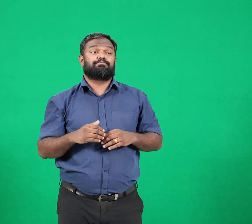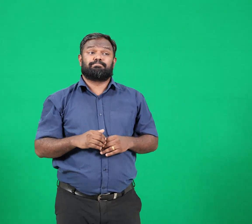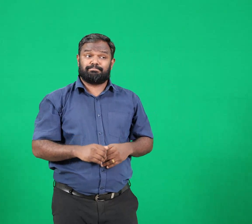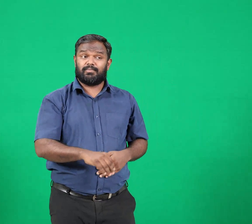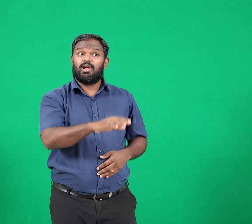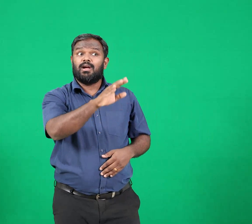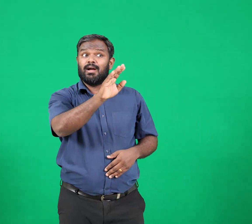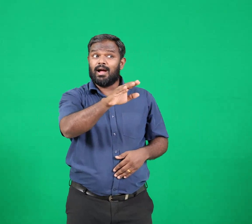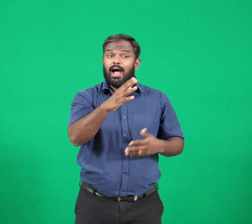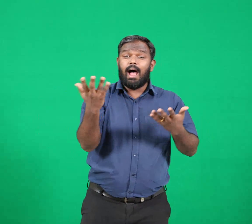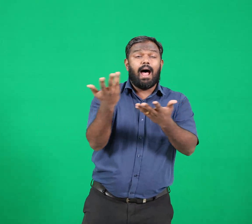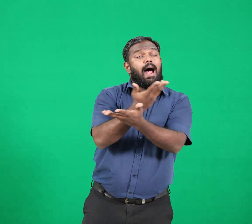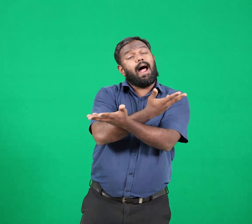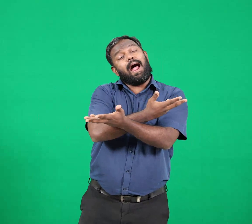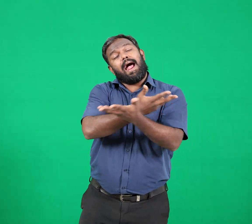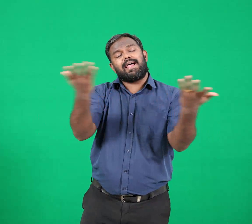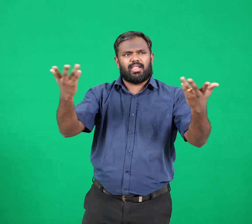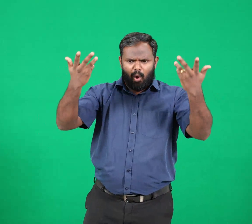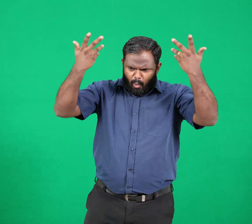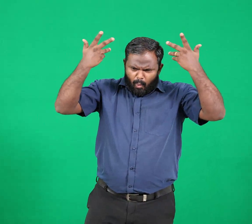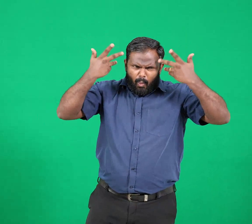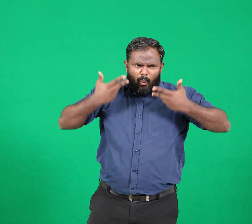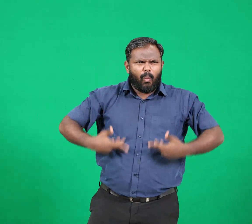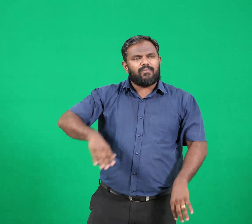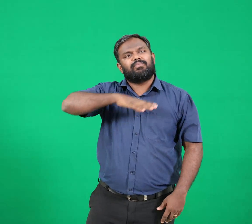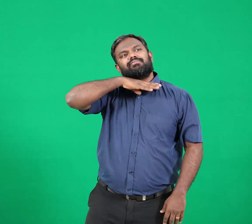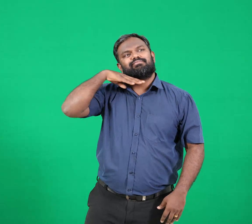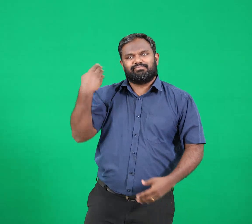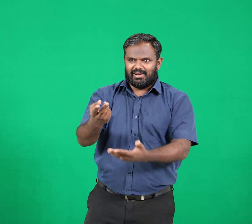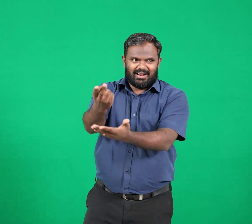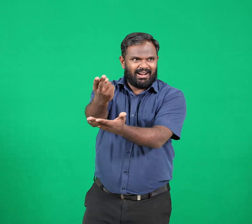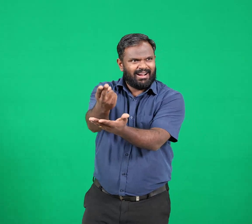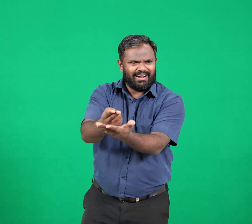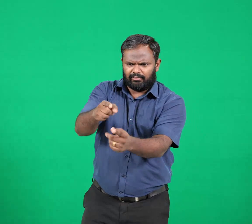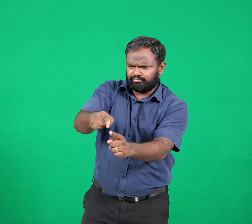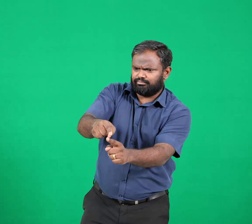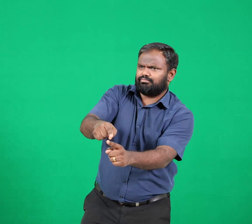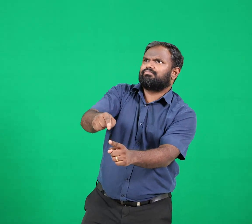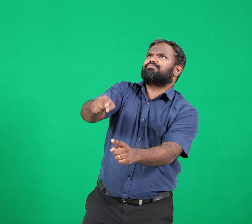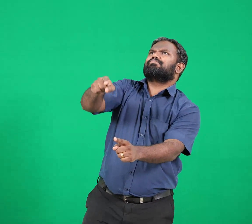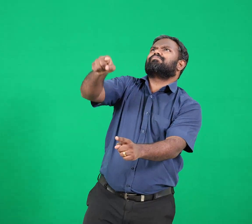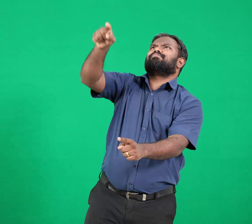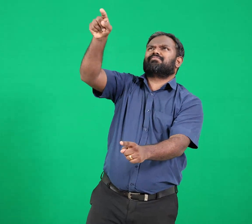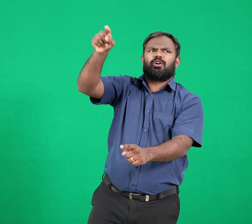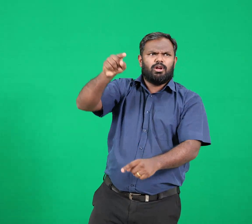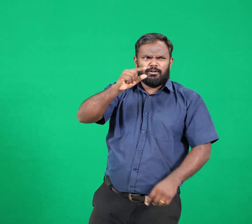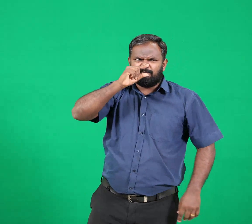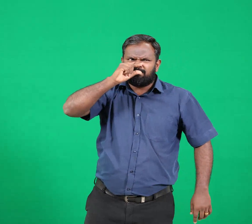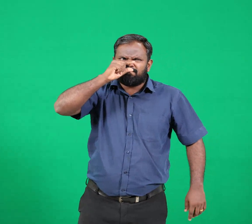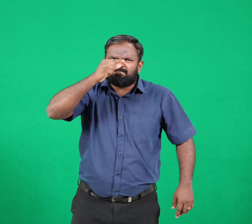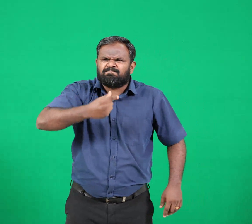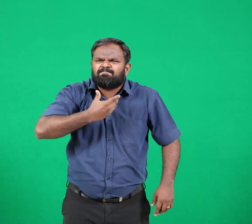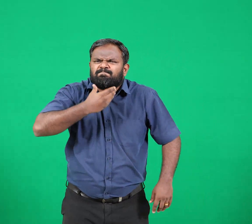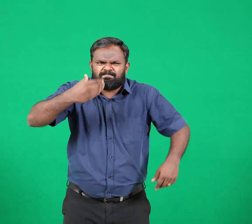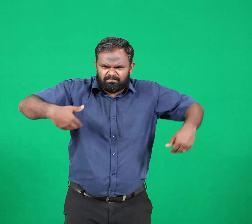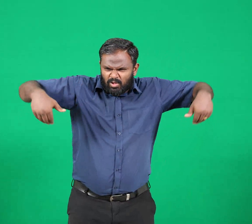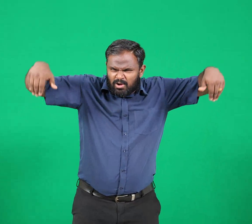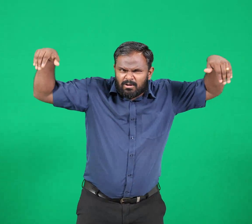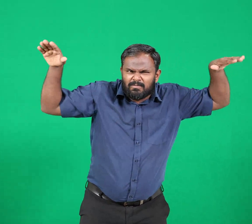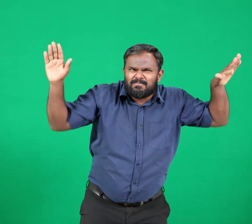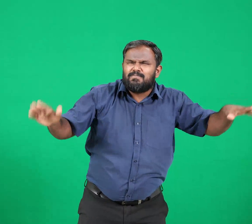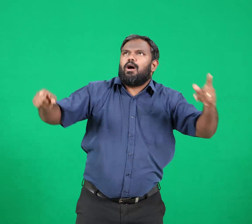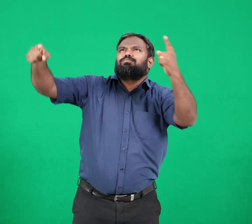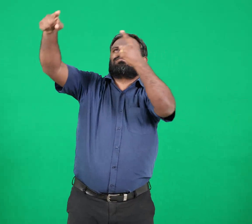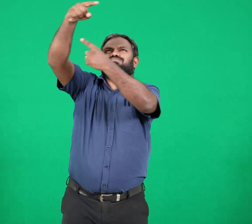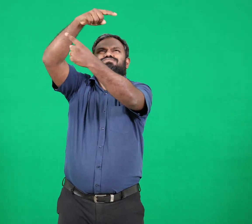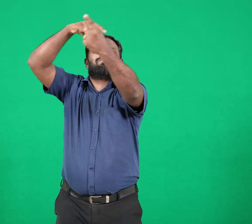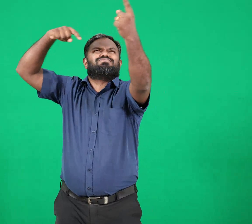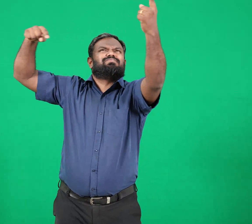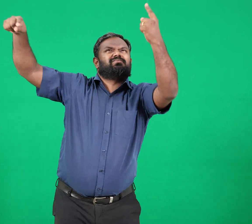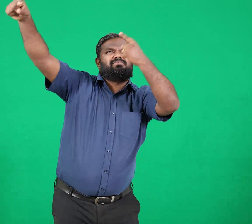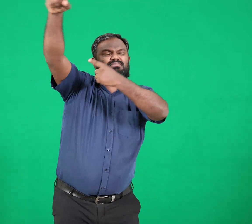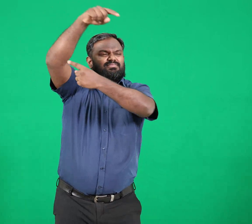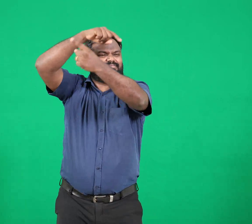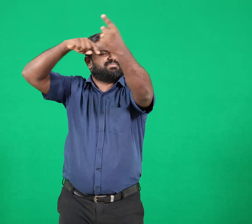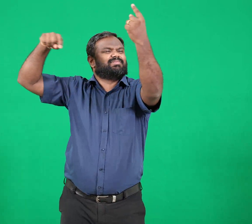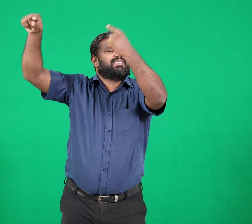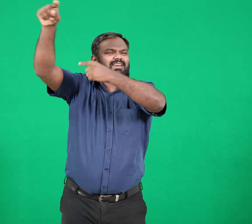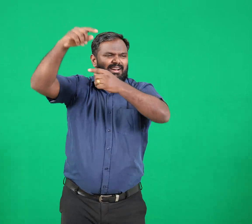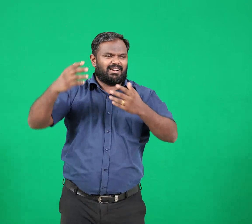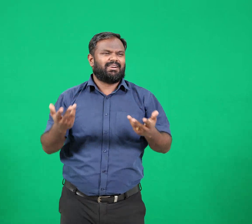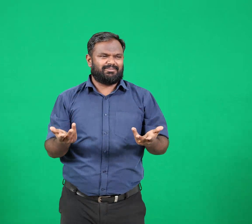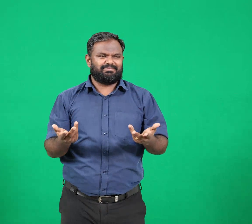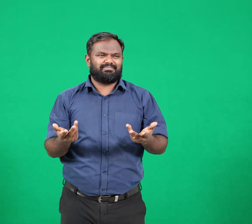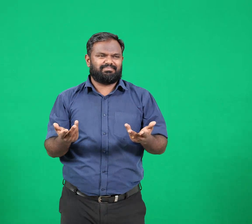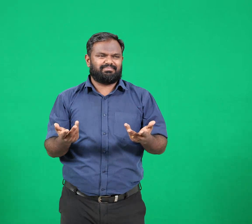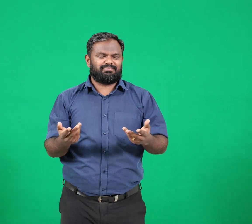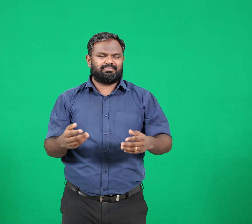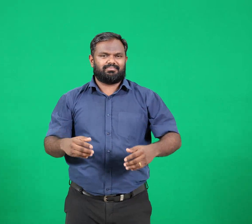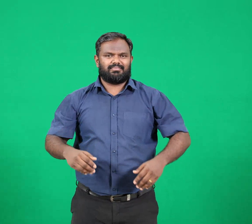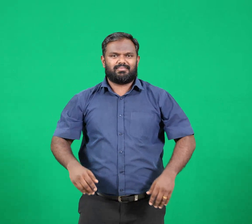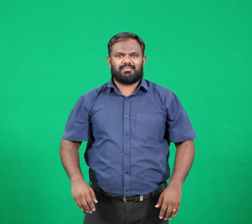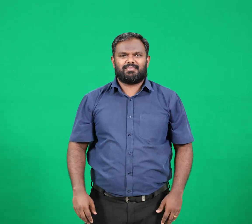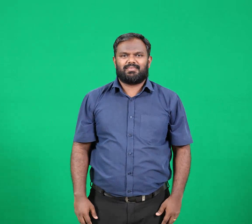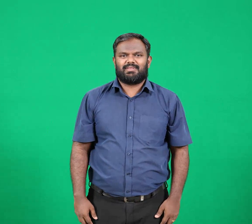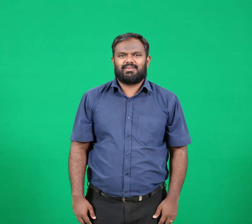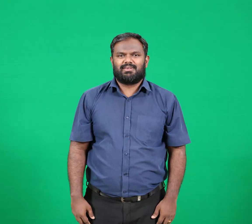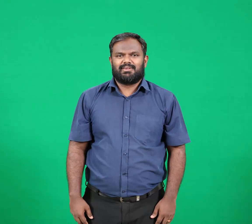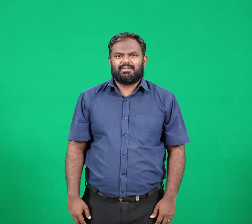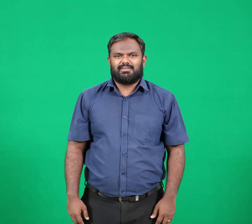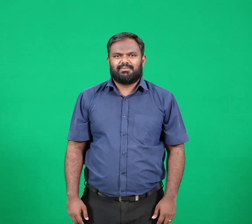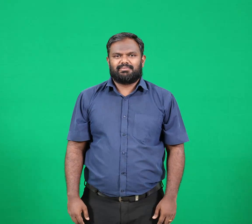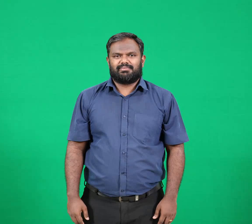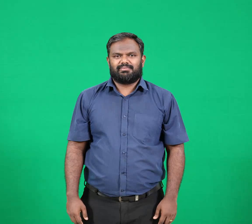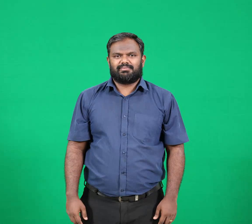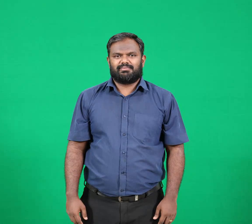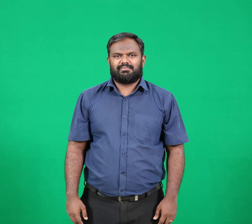Wherever there is a carcass, there the vultures will gather.